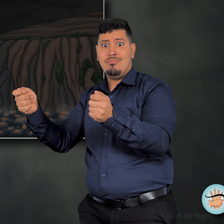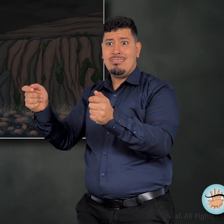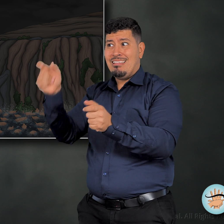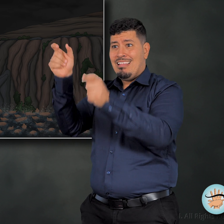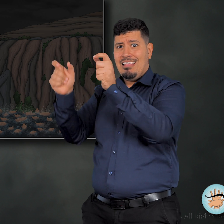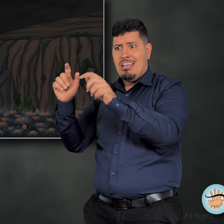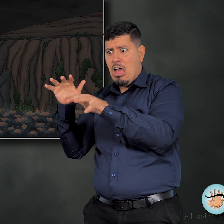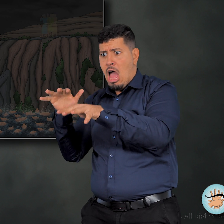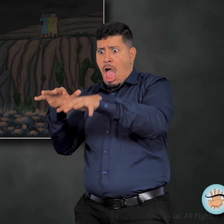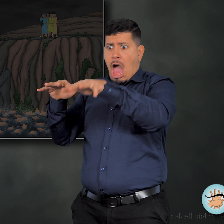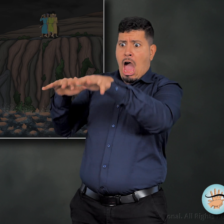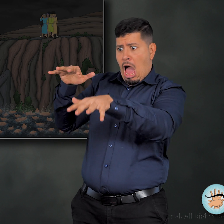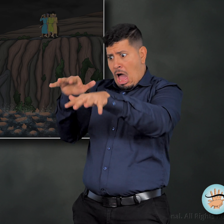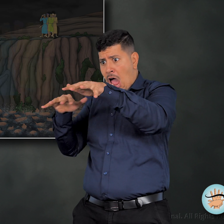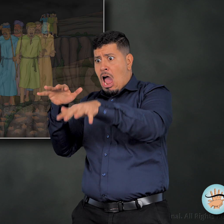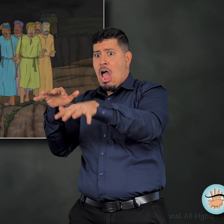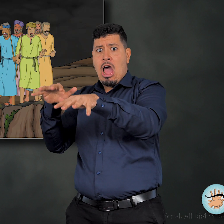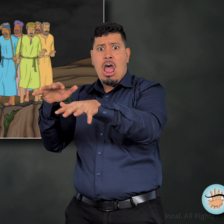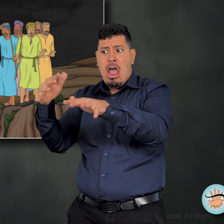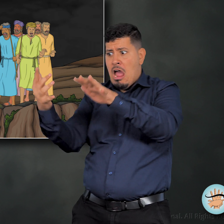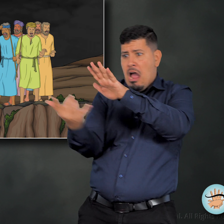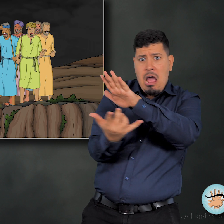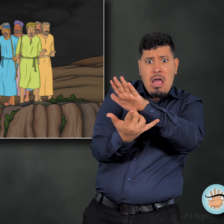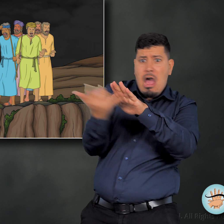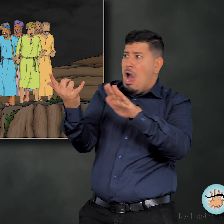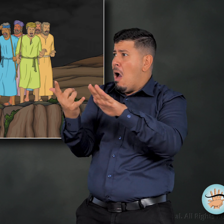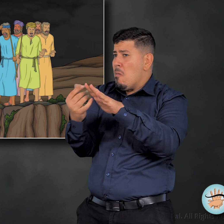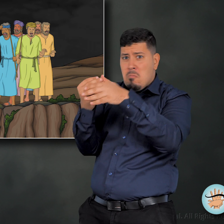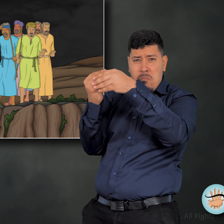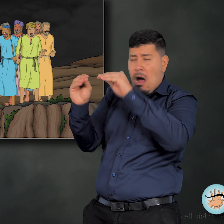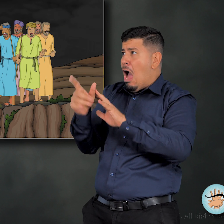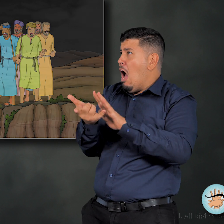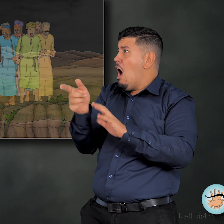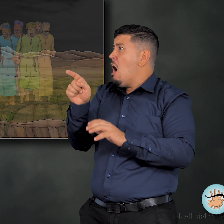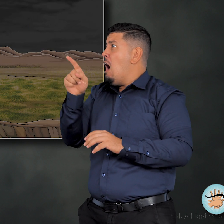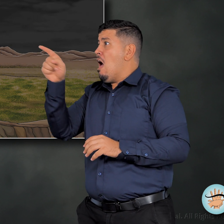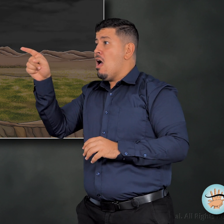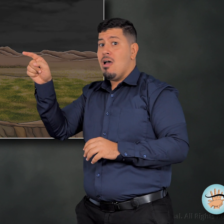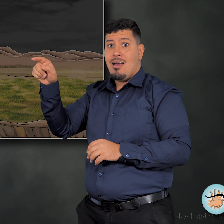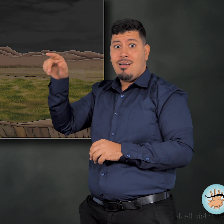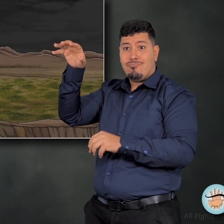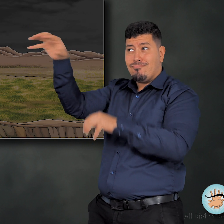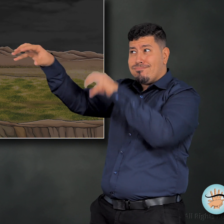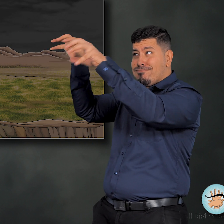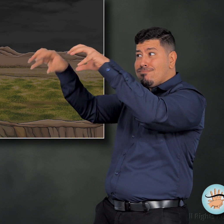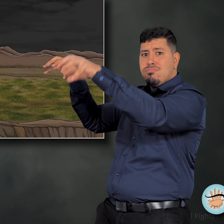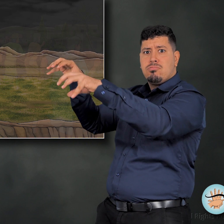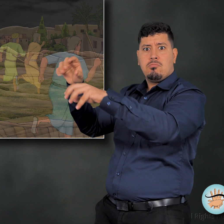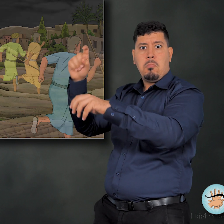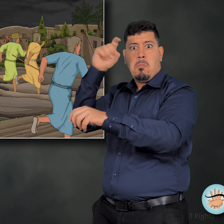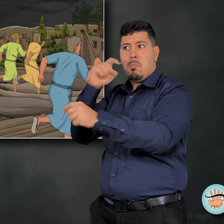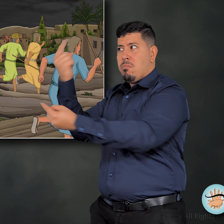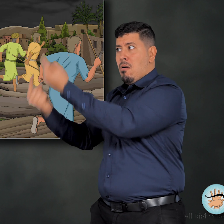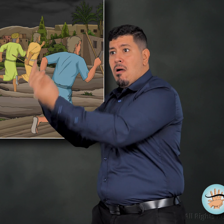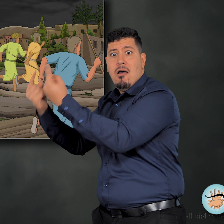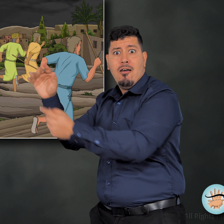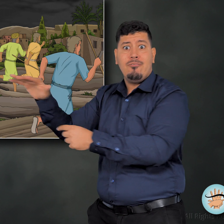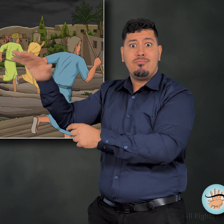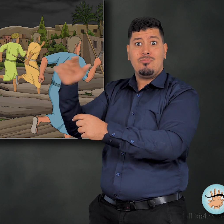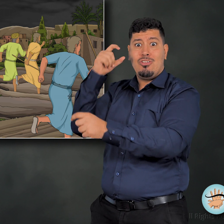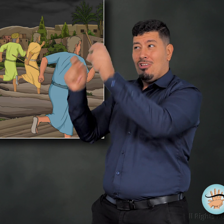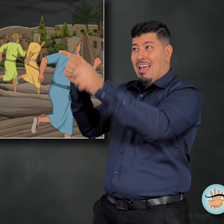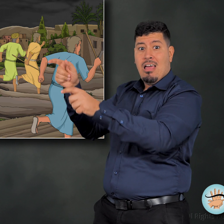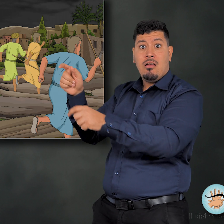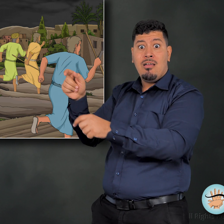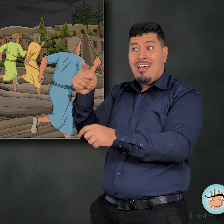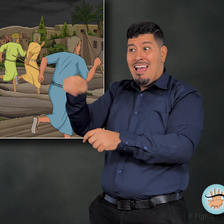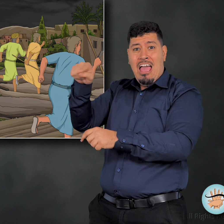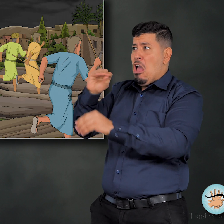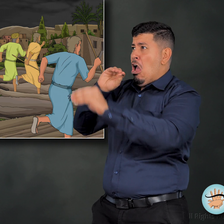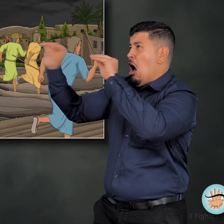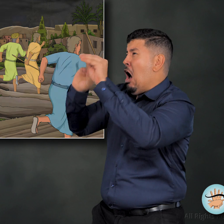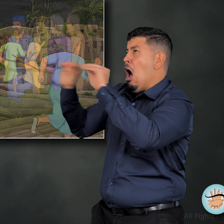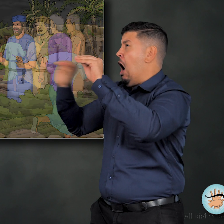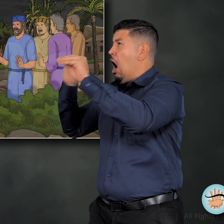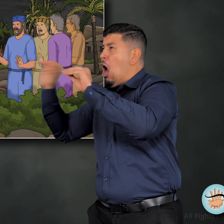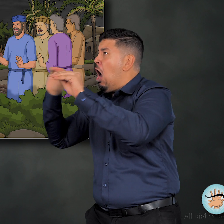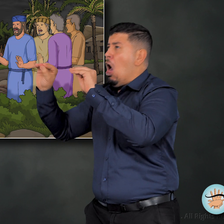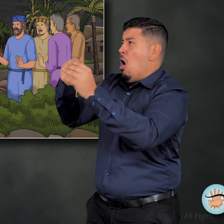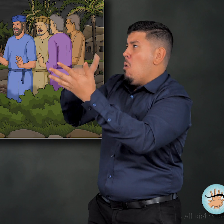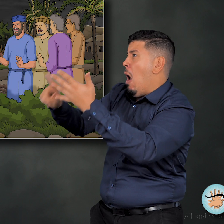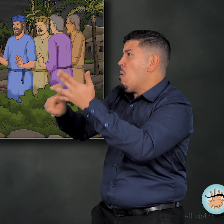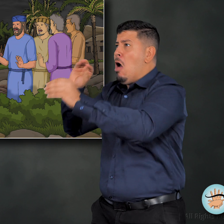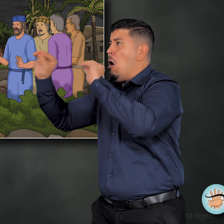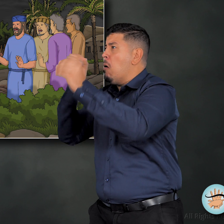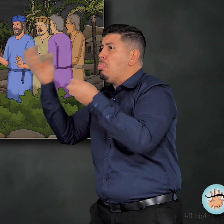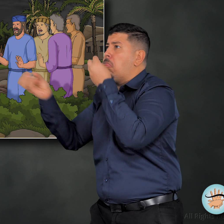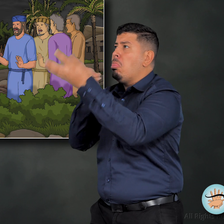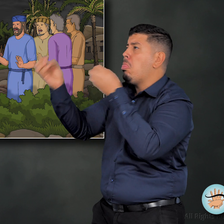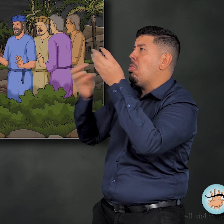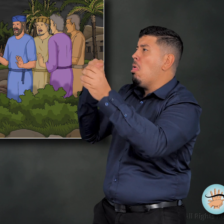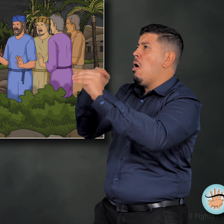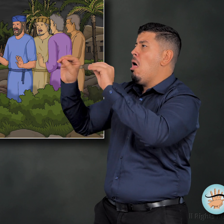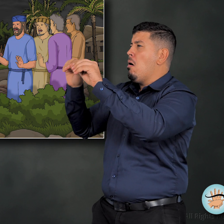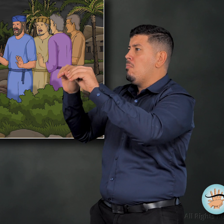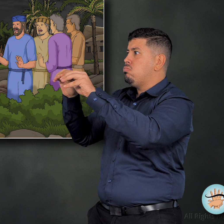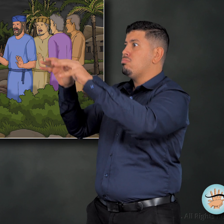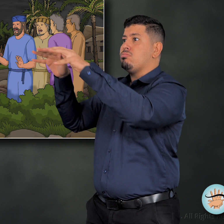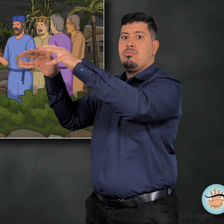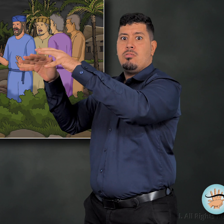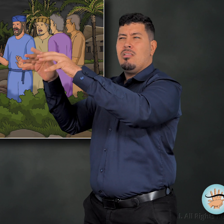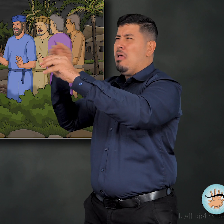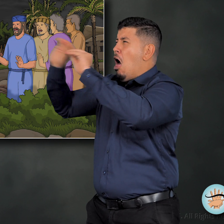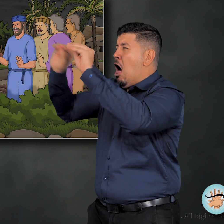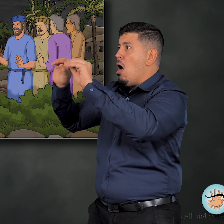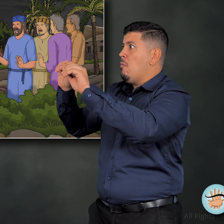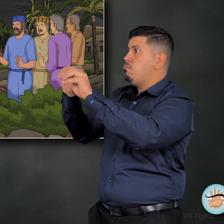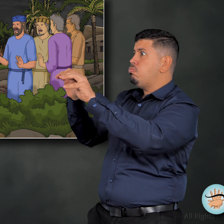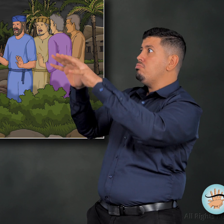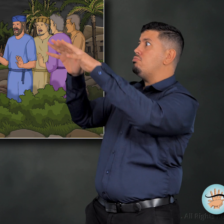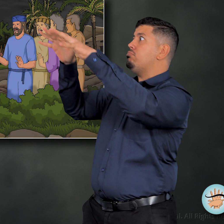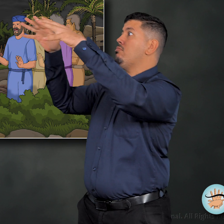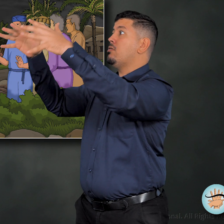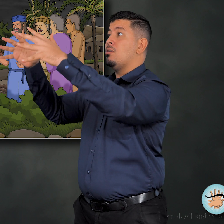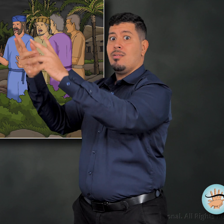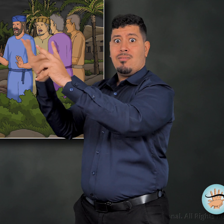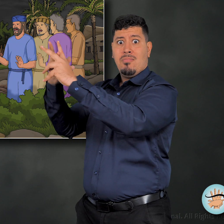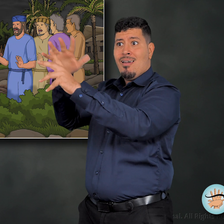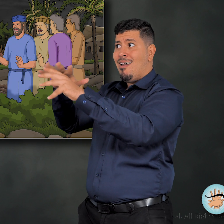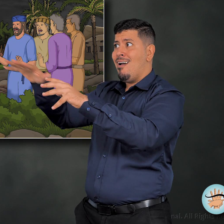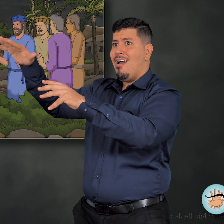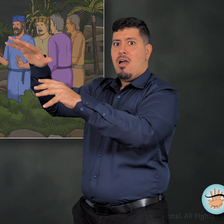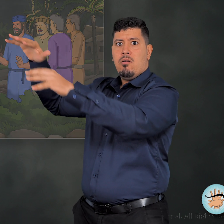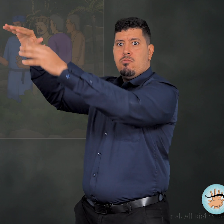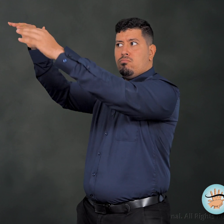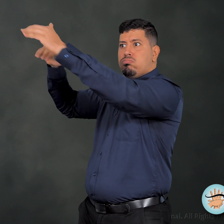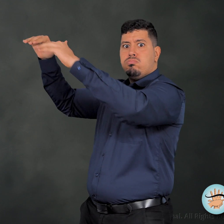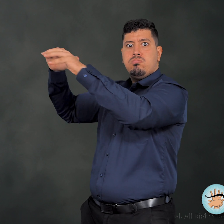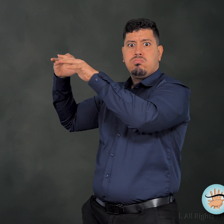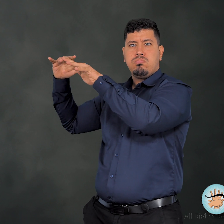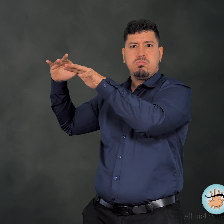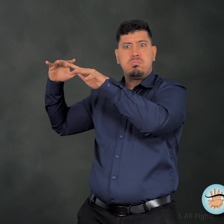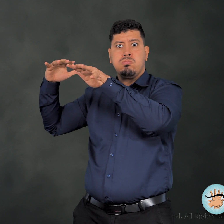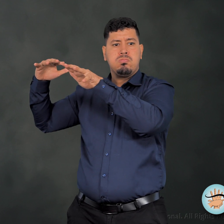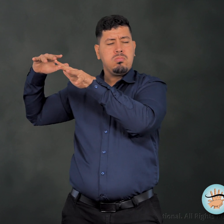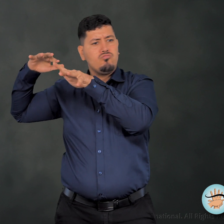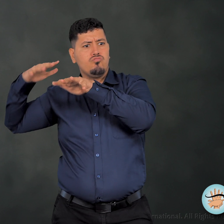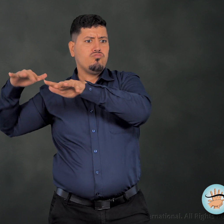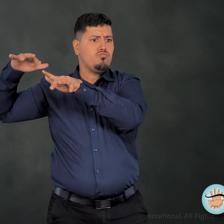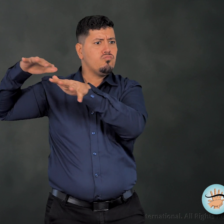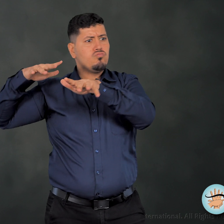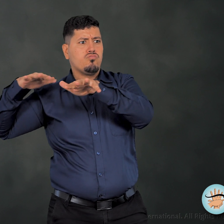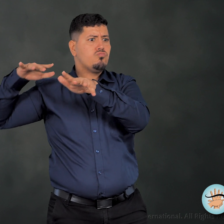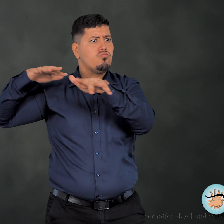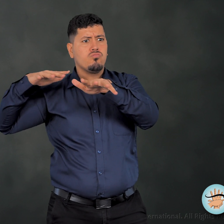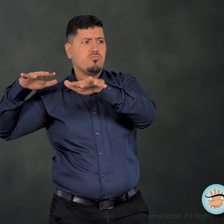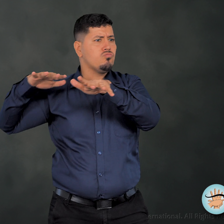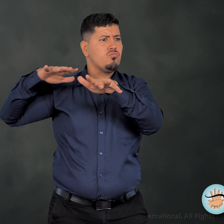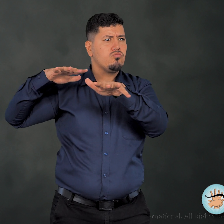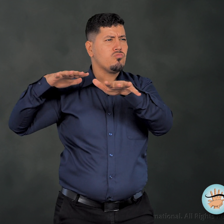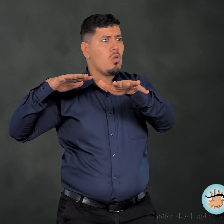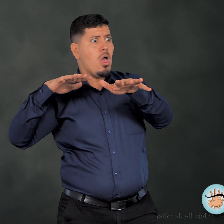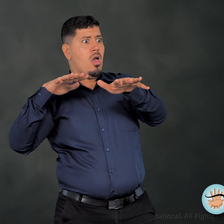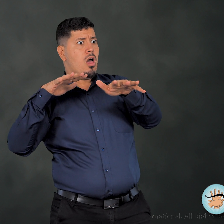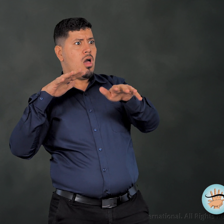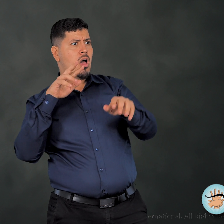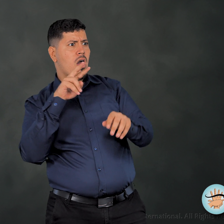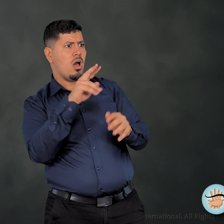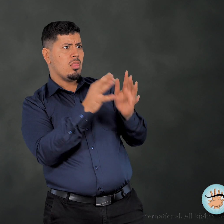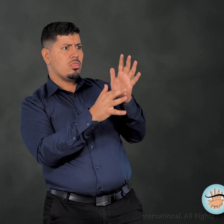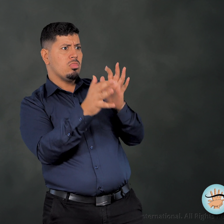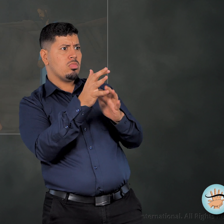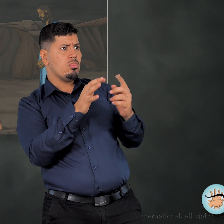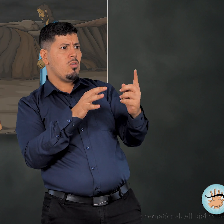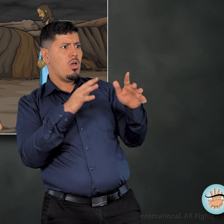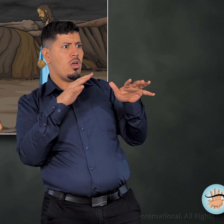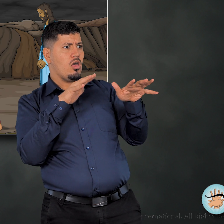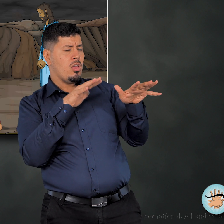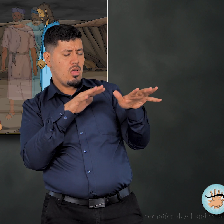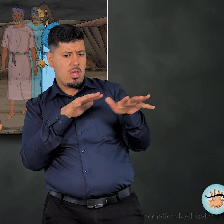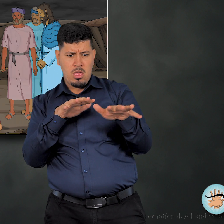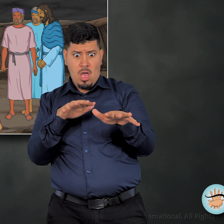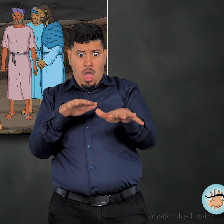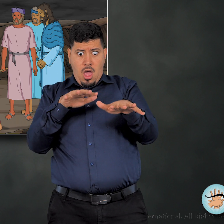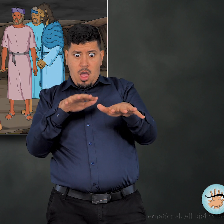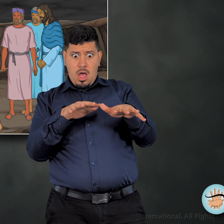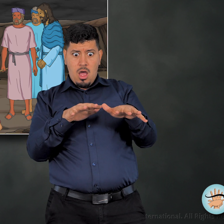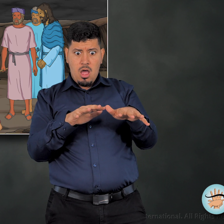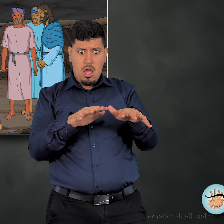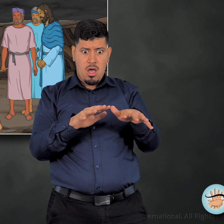Those tending the pigs ran off and reported this in the town and countryside, and the people went out to see what had happened.